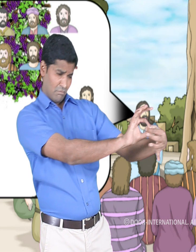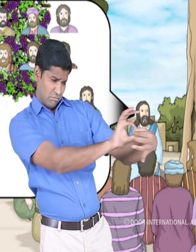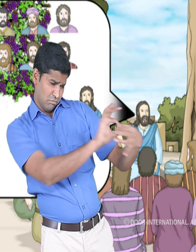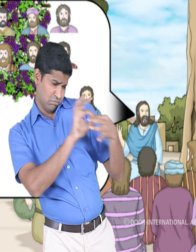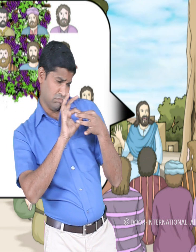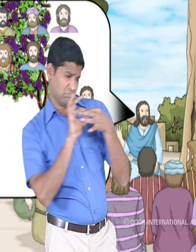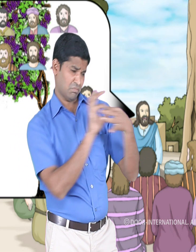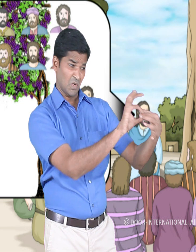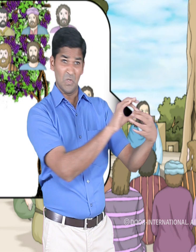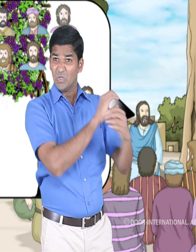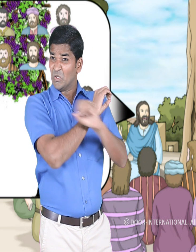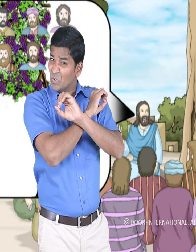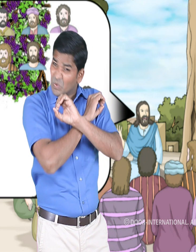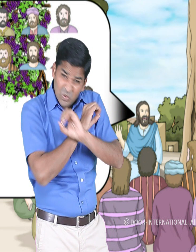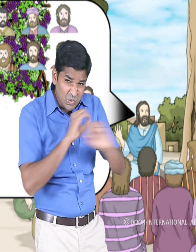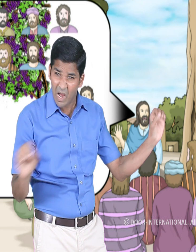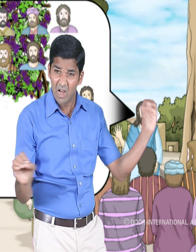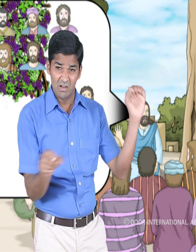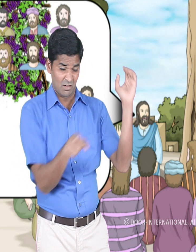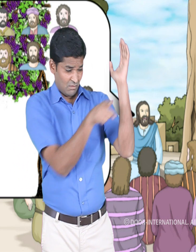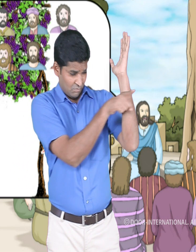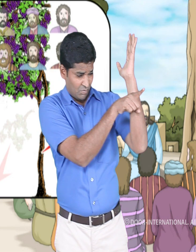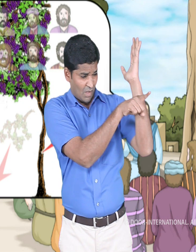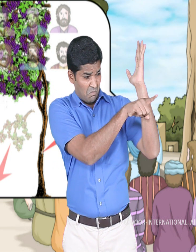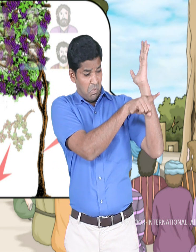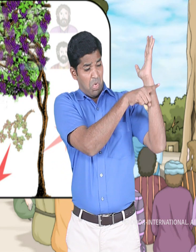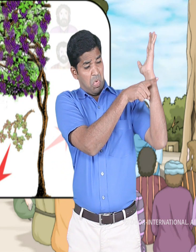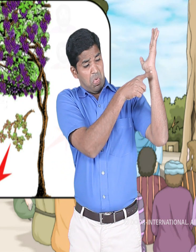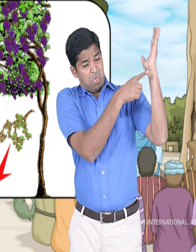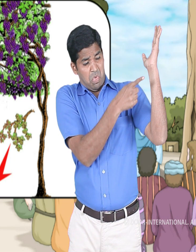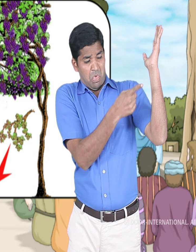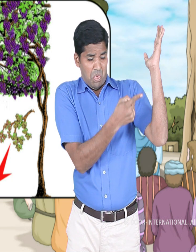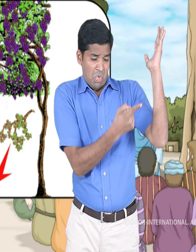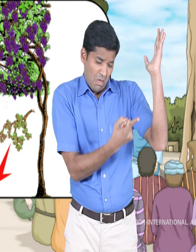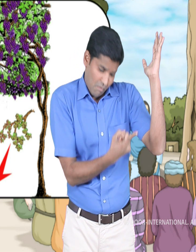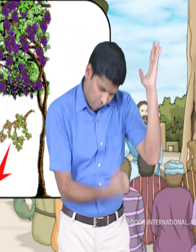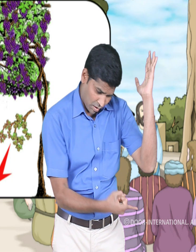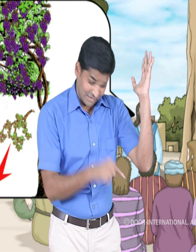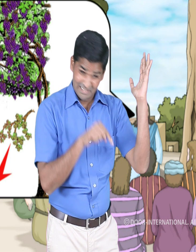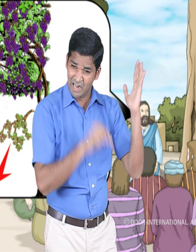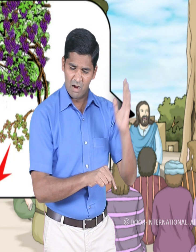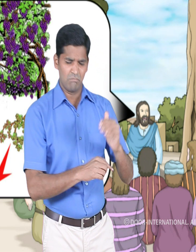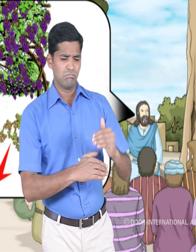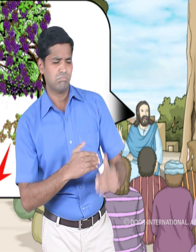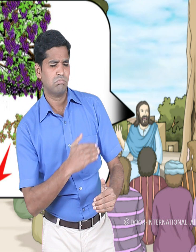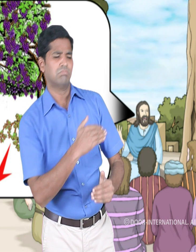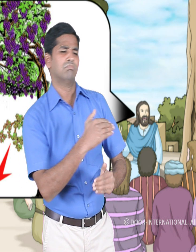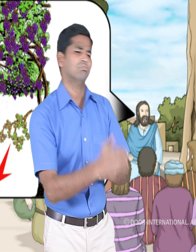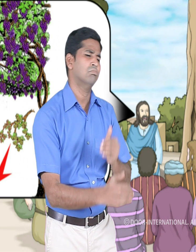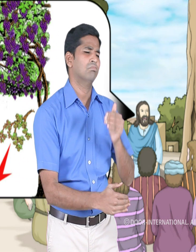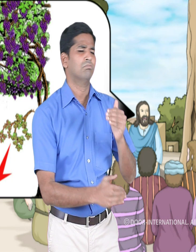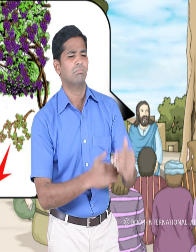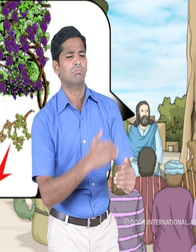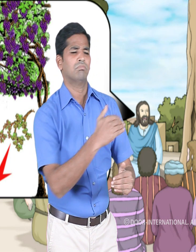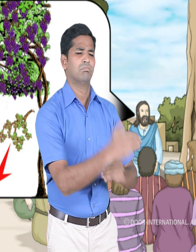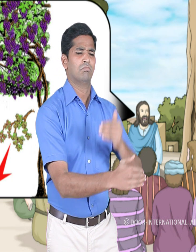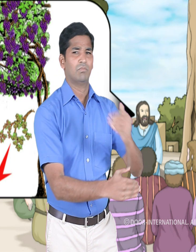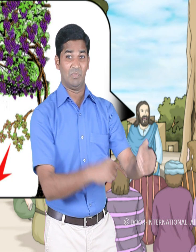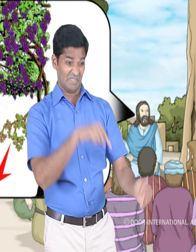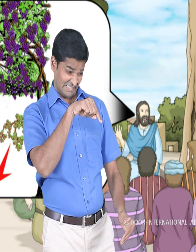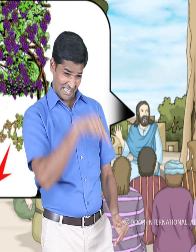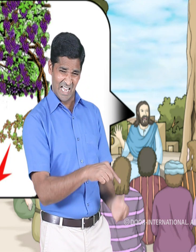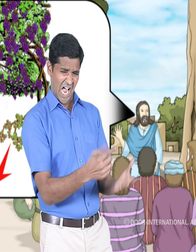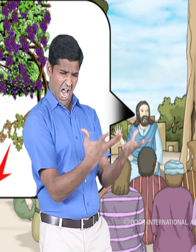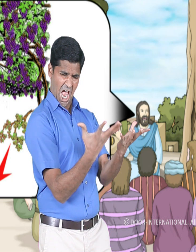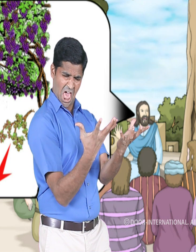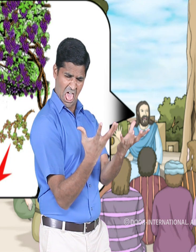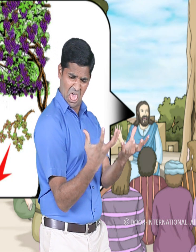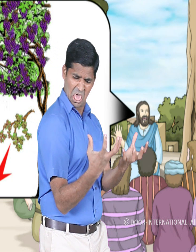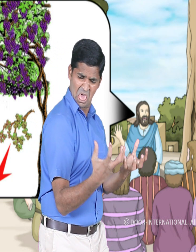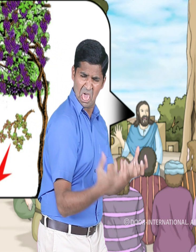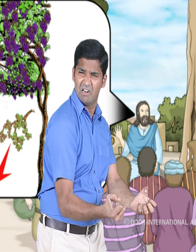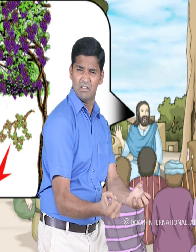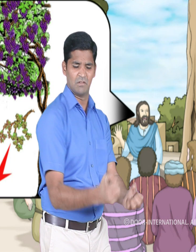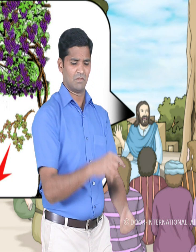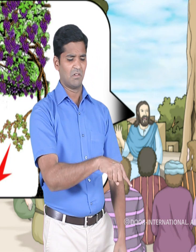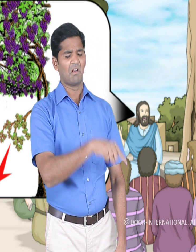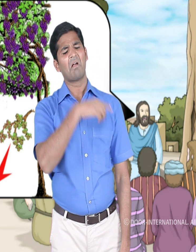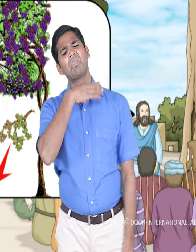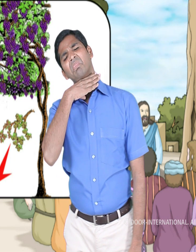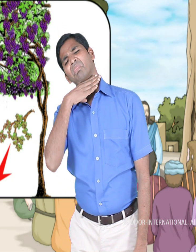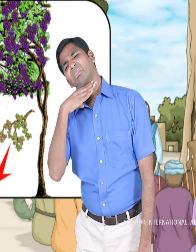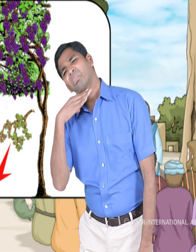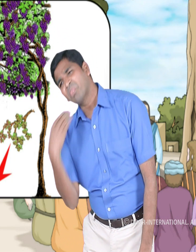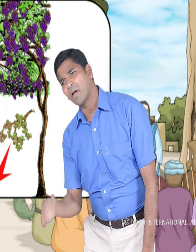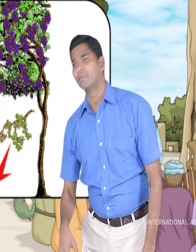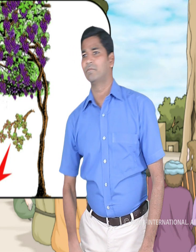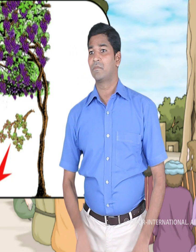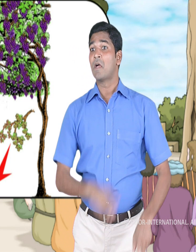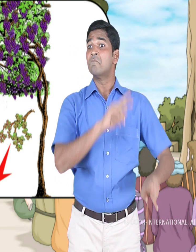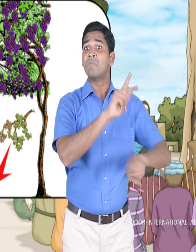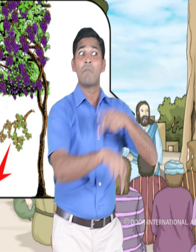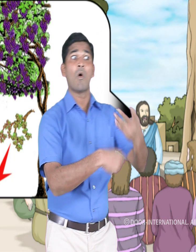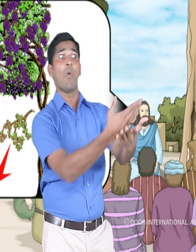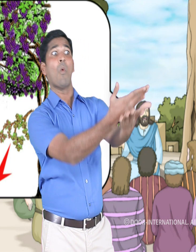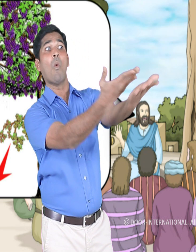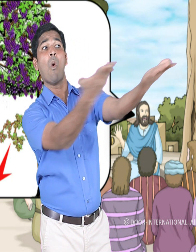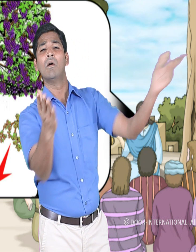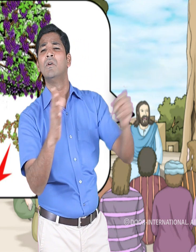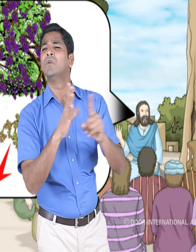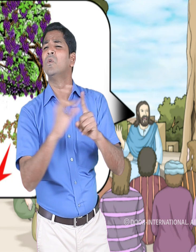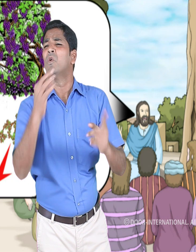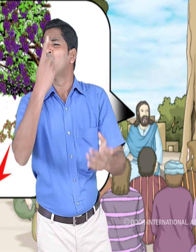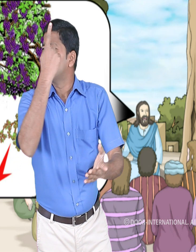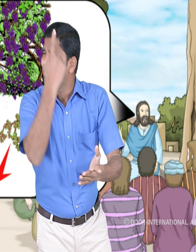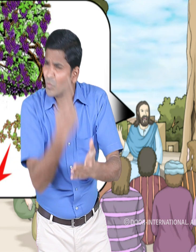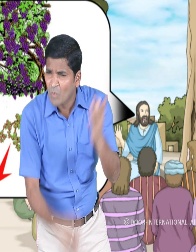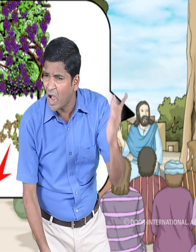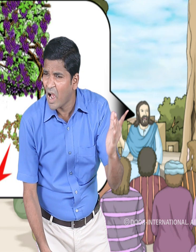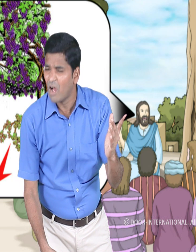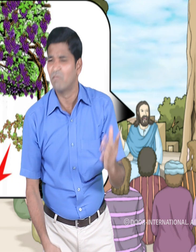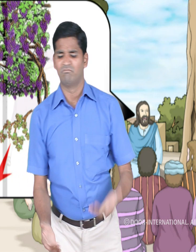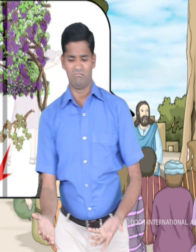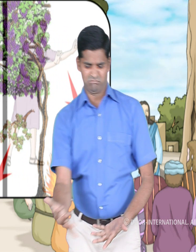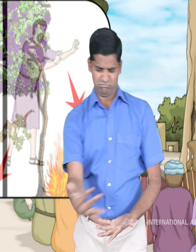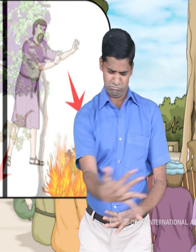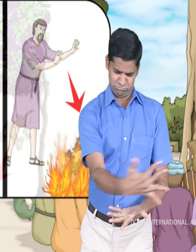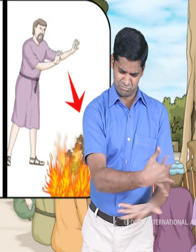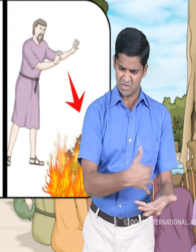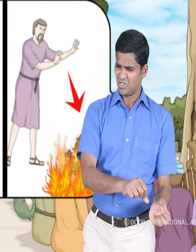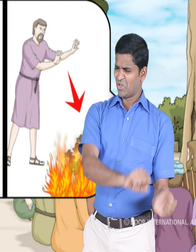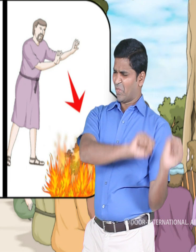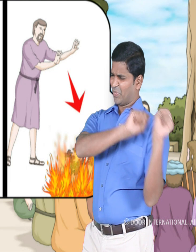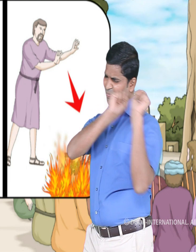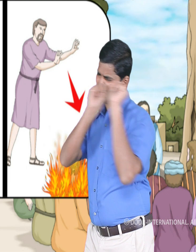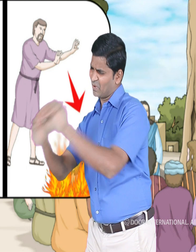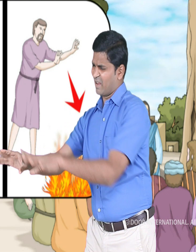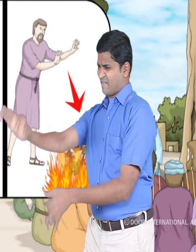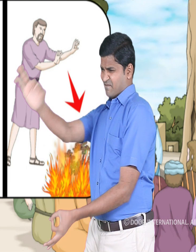If anyone does not remain in Me, he is like a branch that is thrown away and withers.